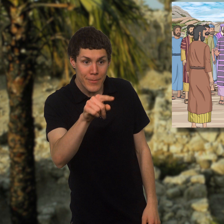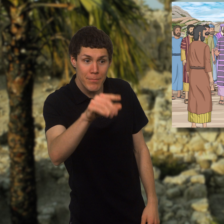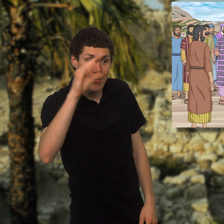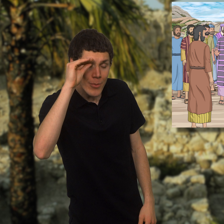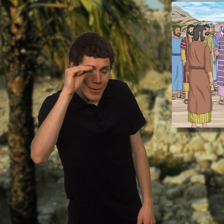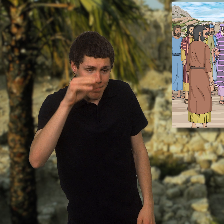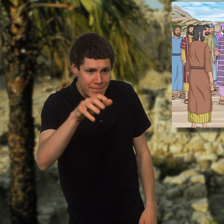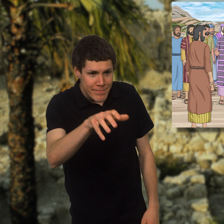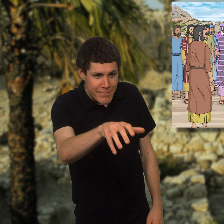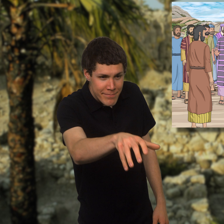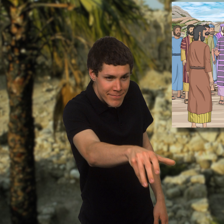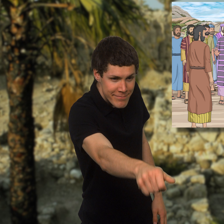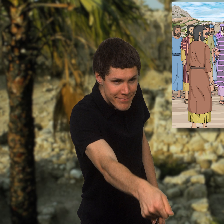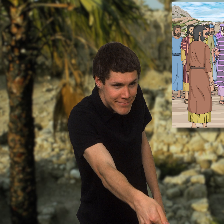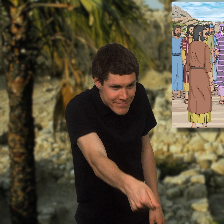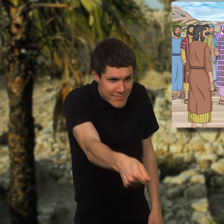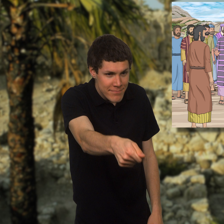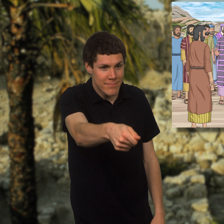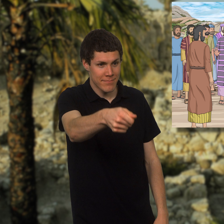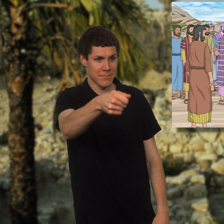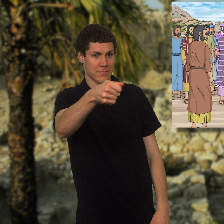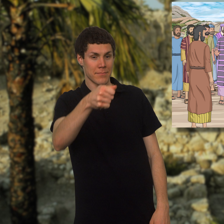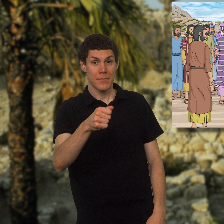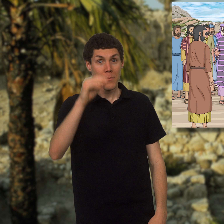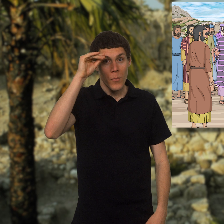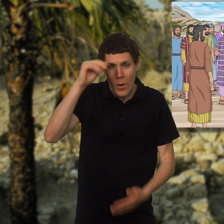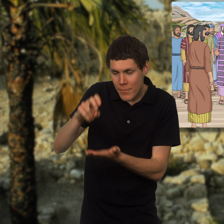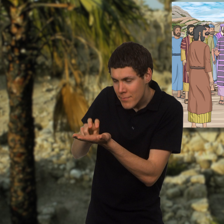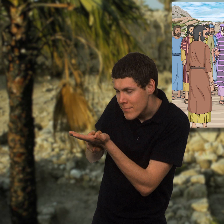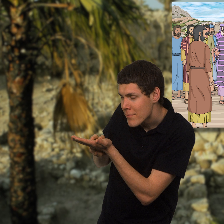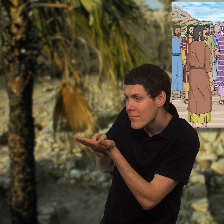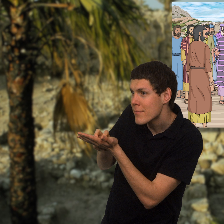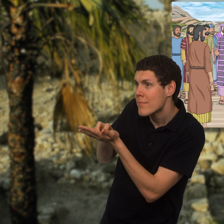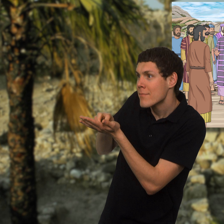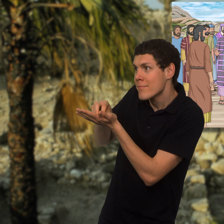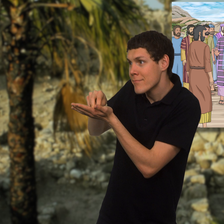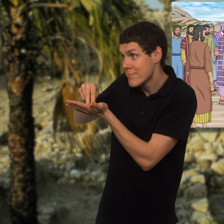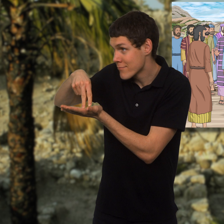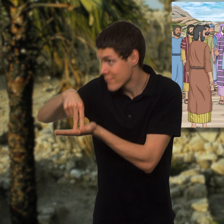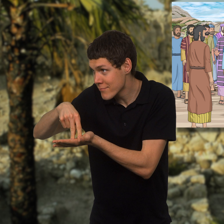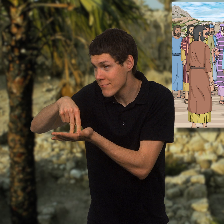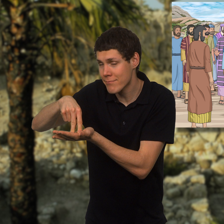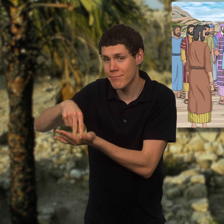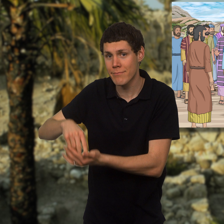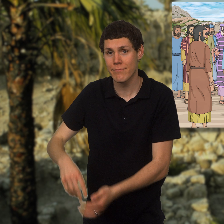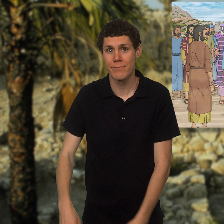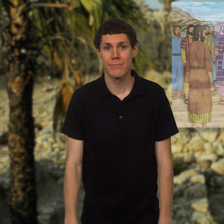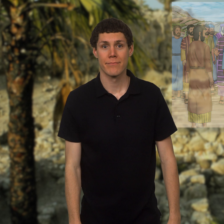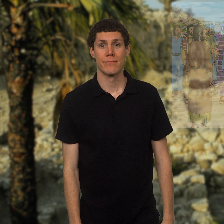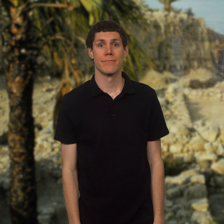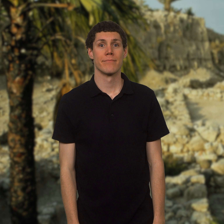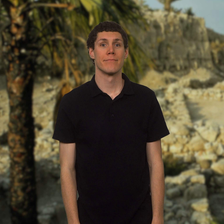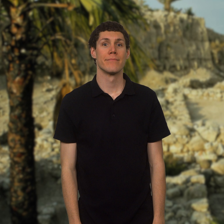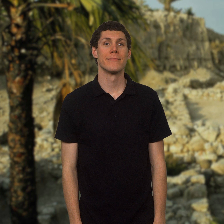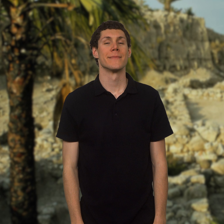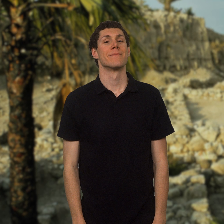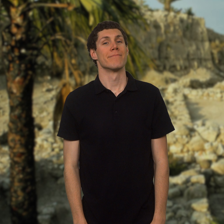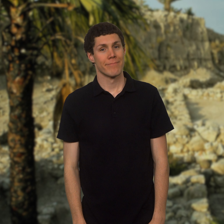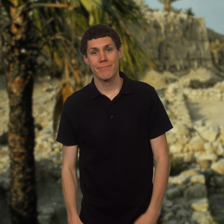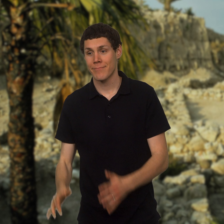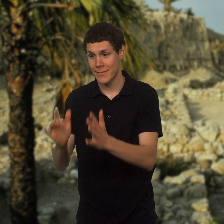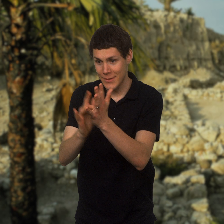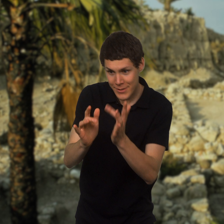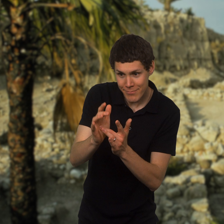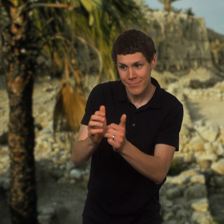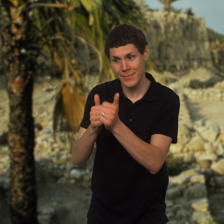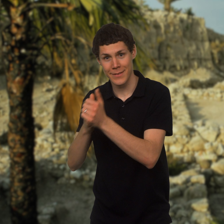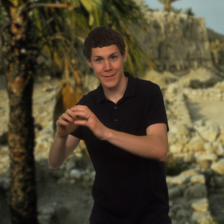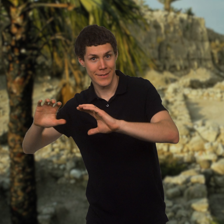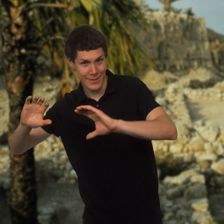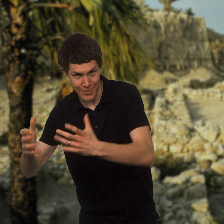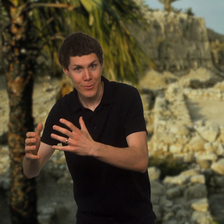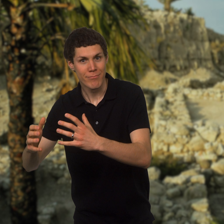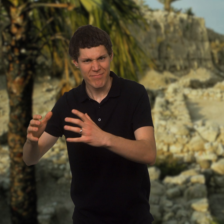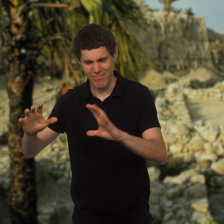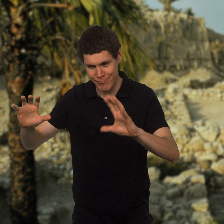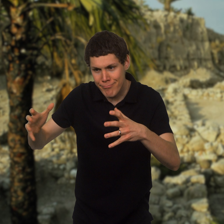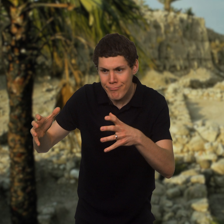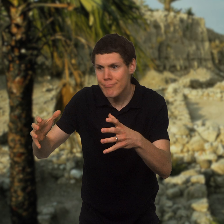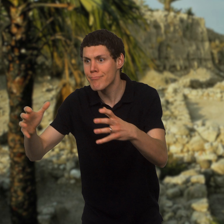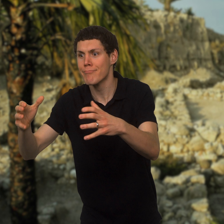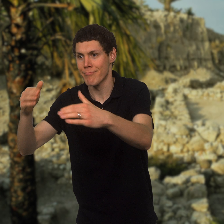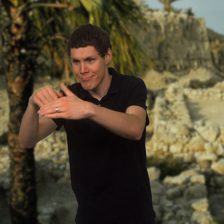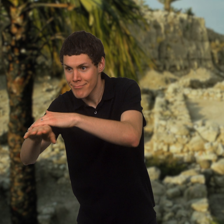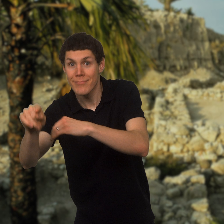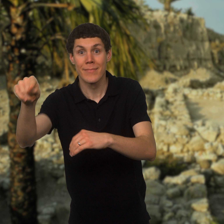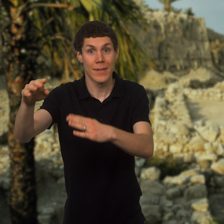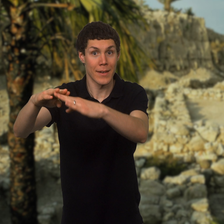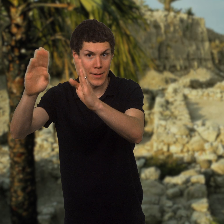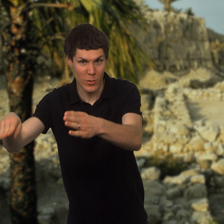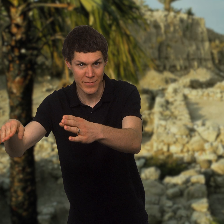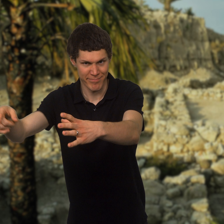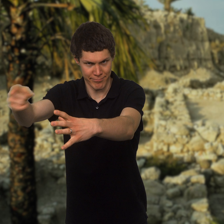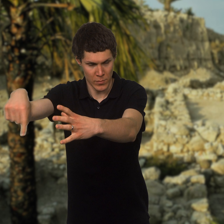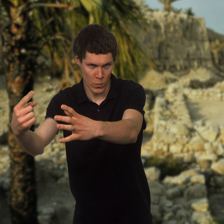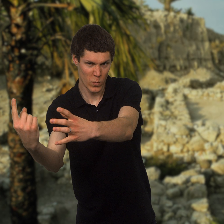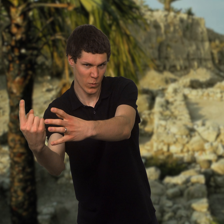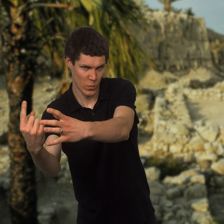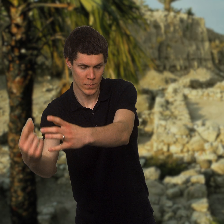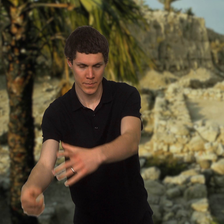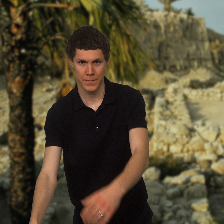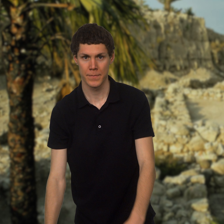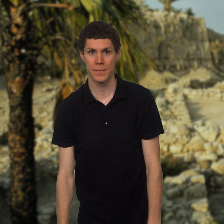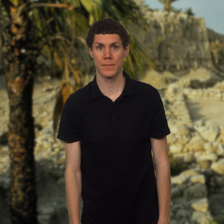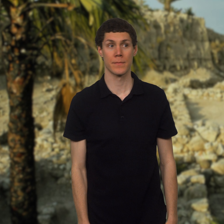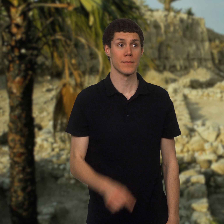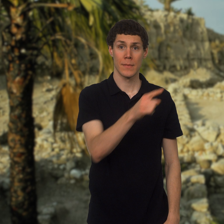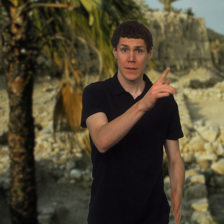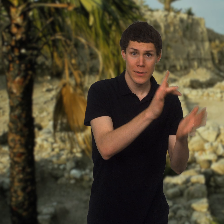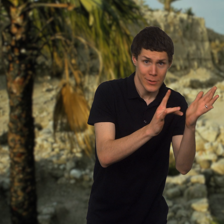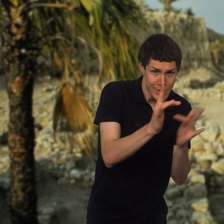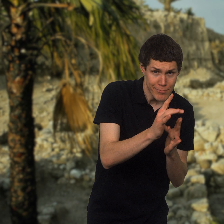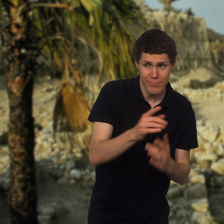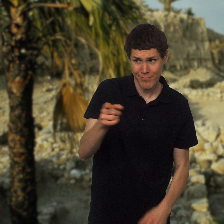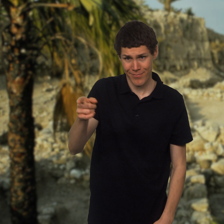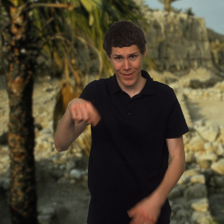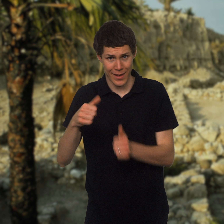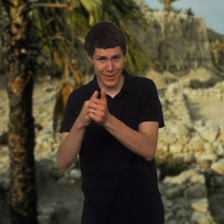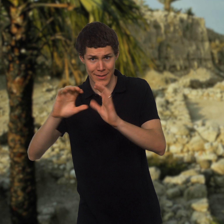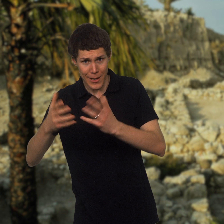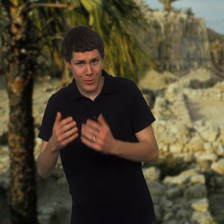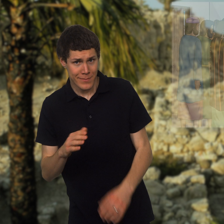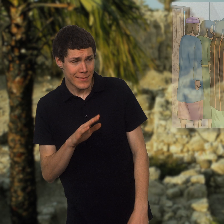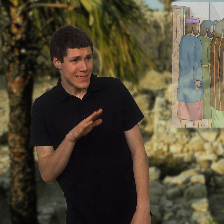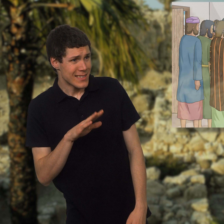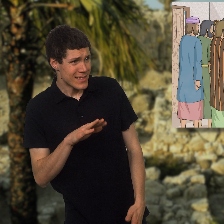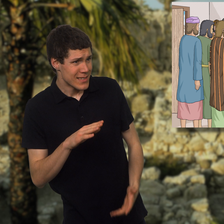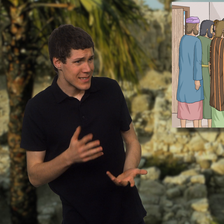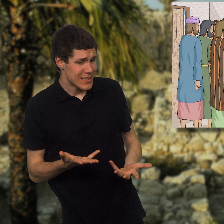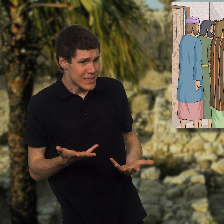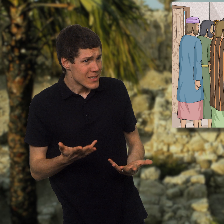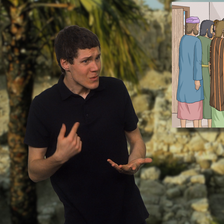But Jesus took him by the hand and helped him to his feet, and he stood up.